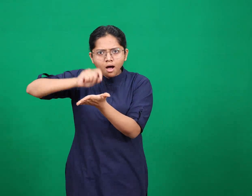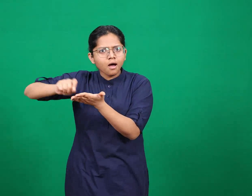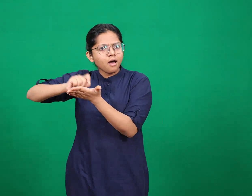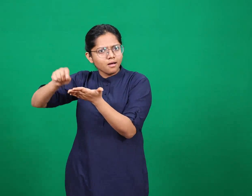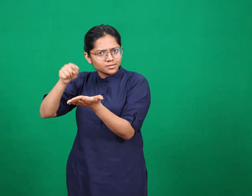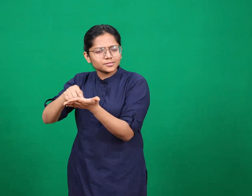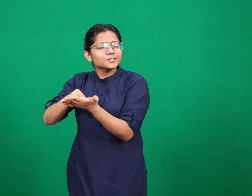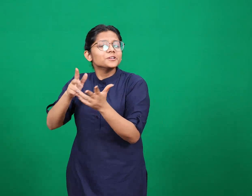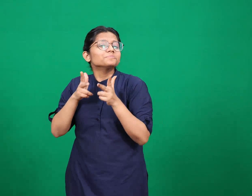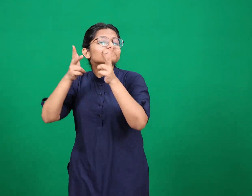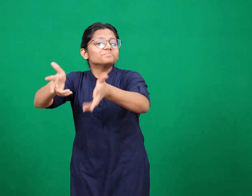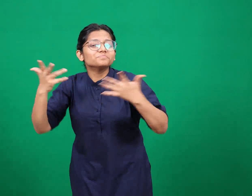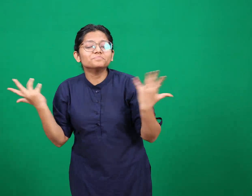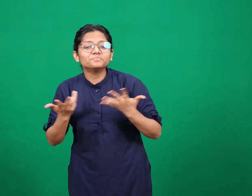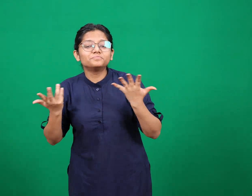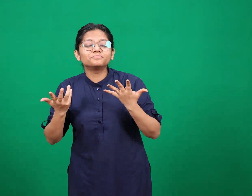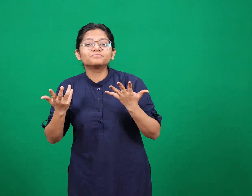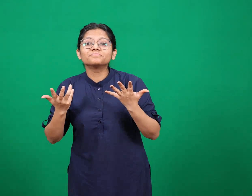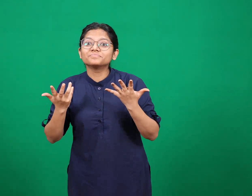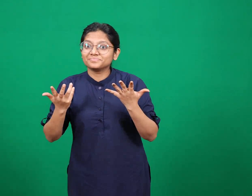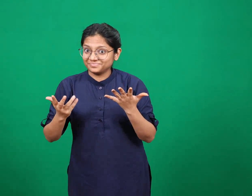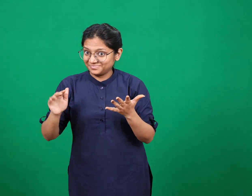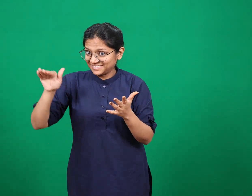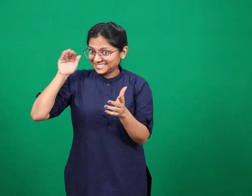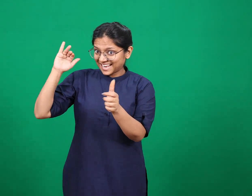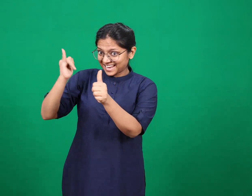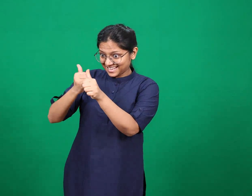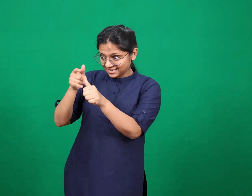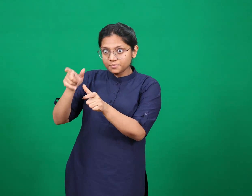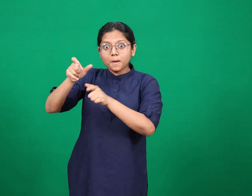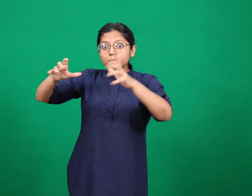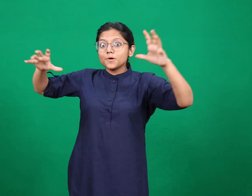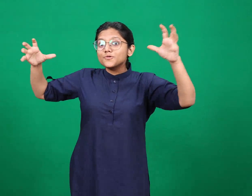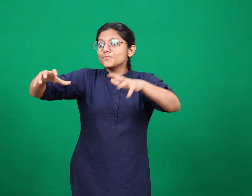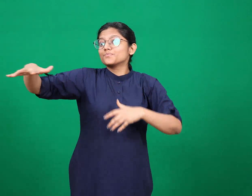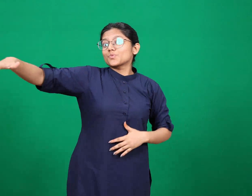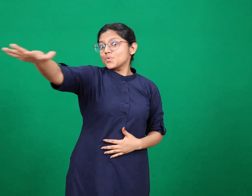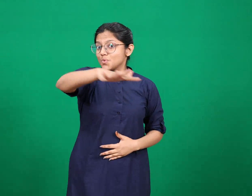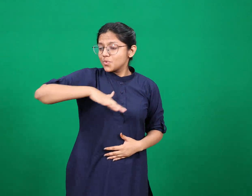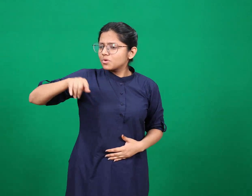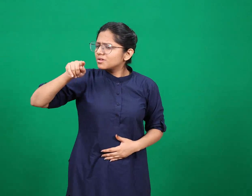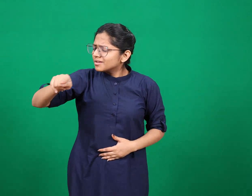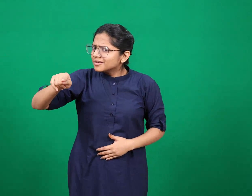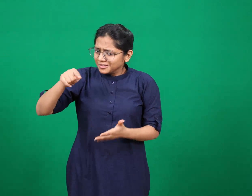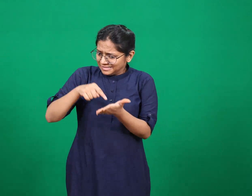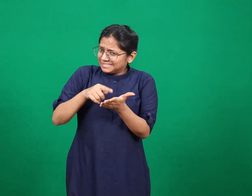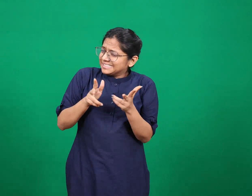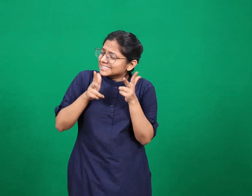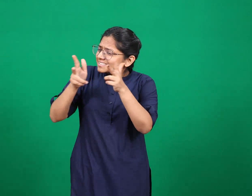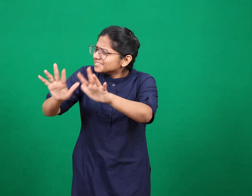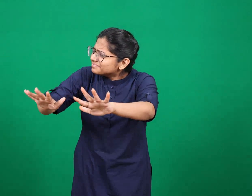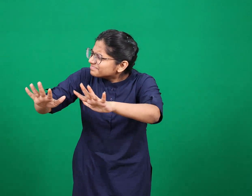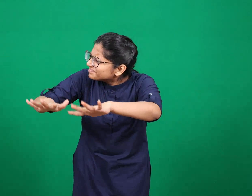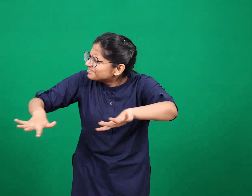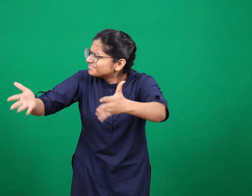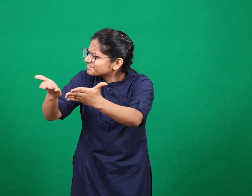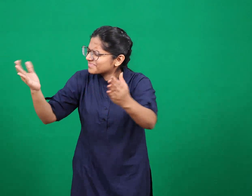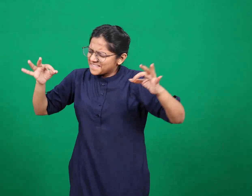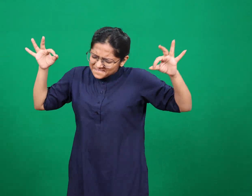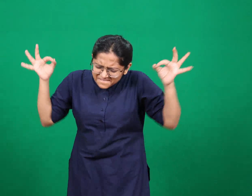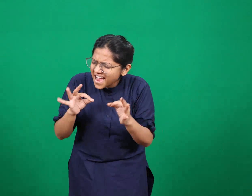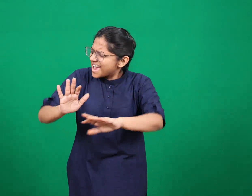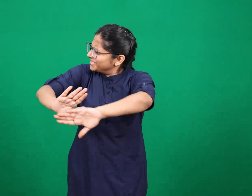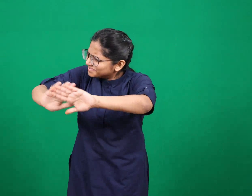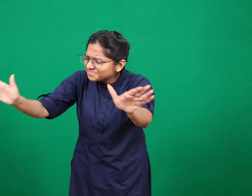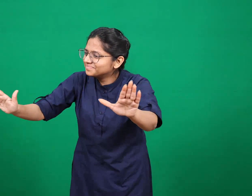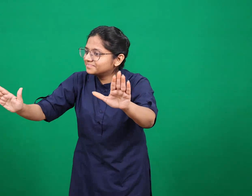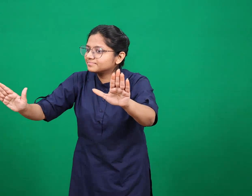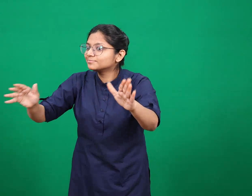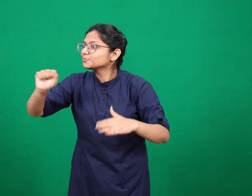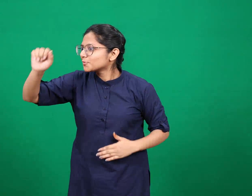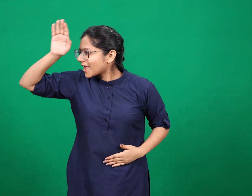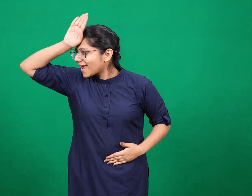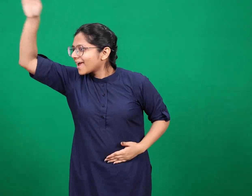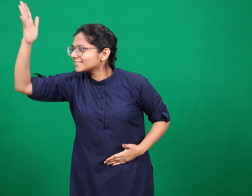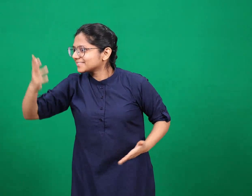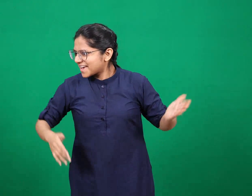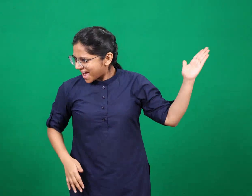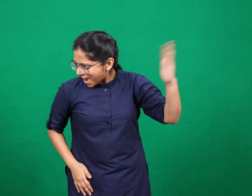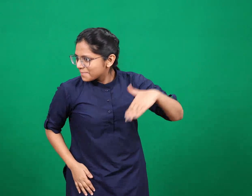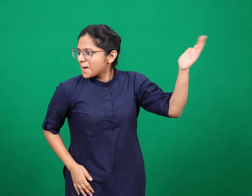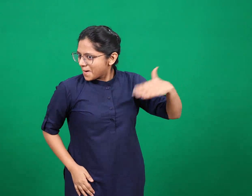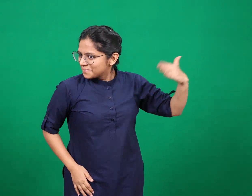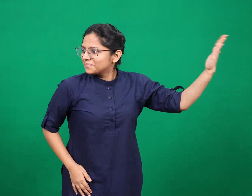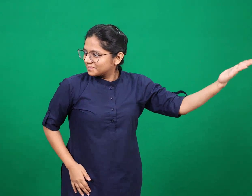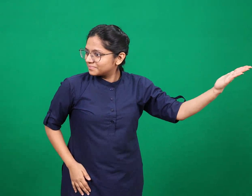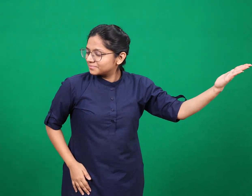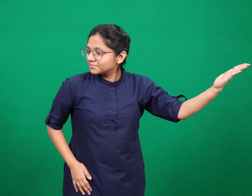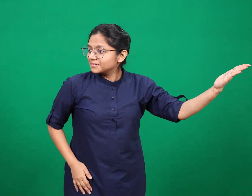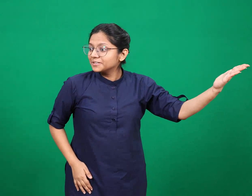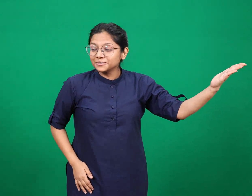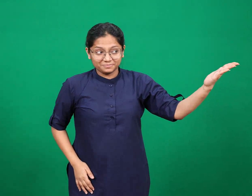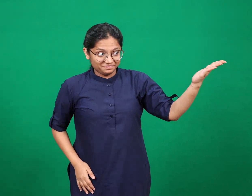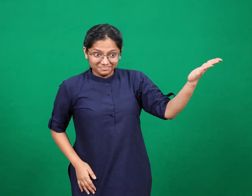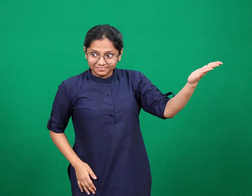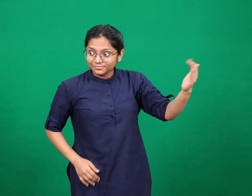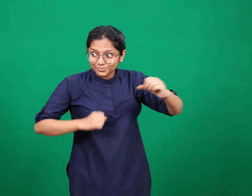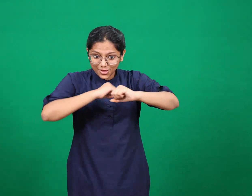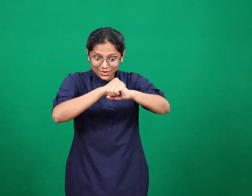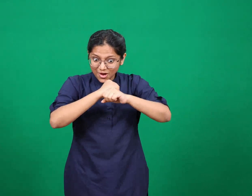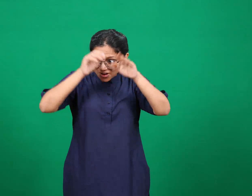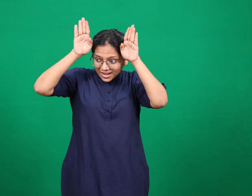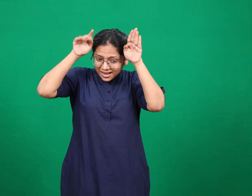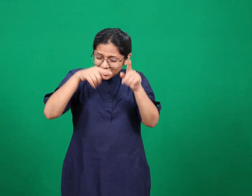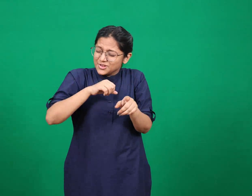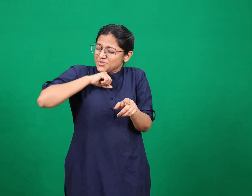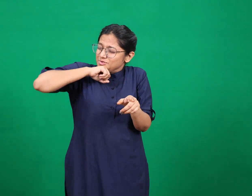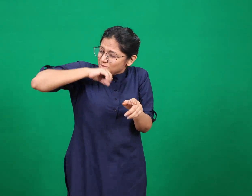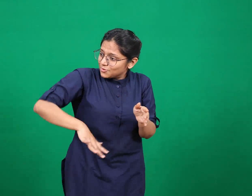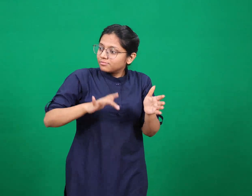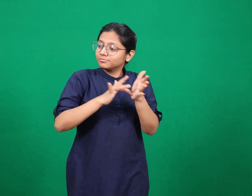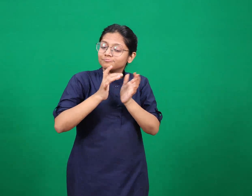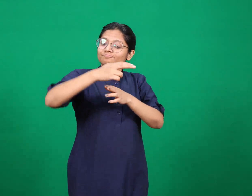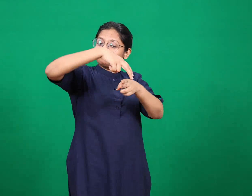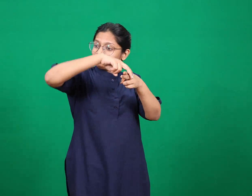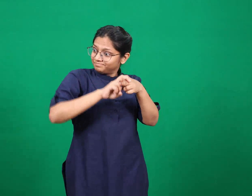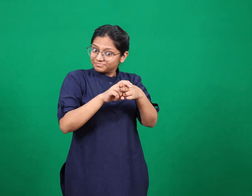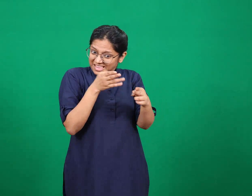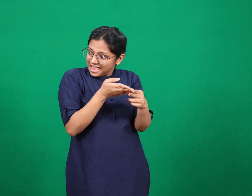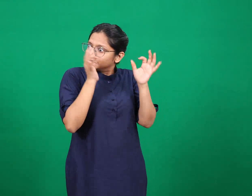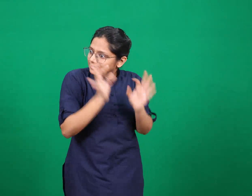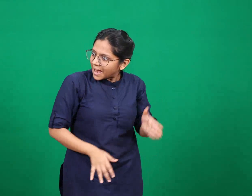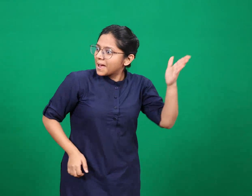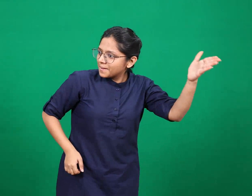See, your King is coming, seated on the colt of a donkey."